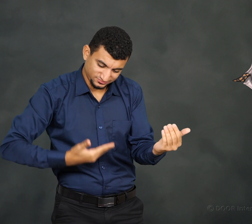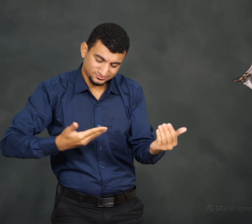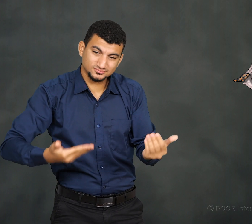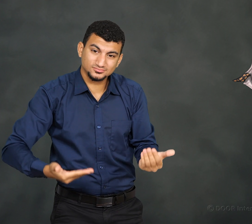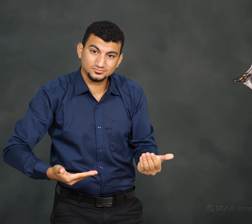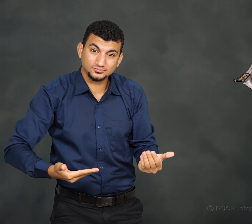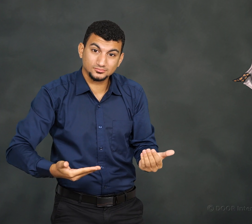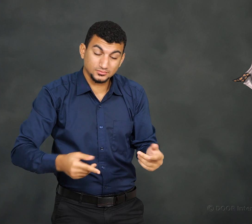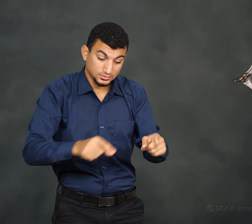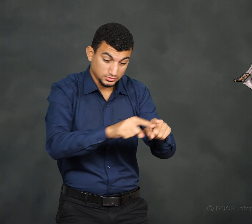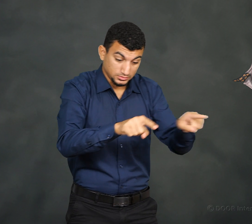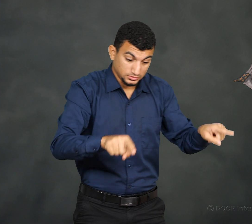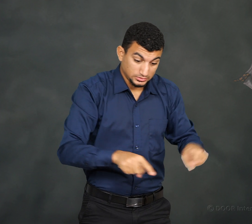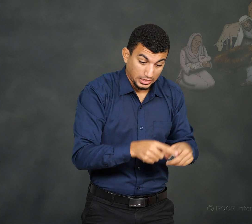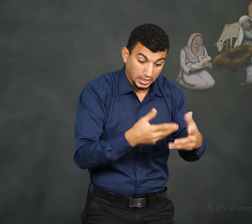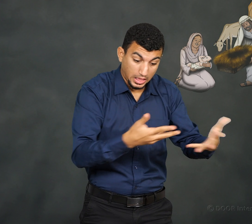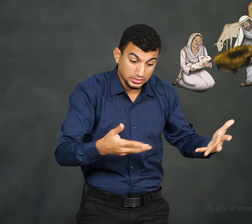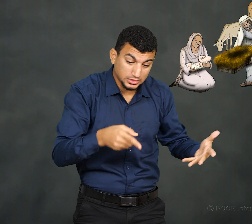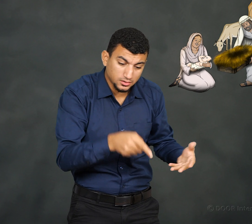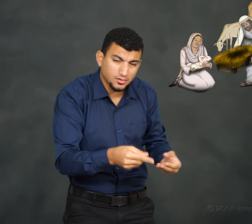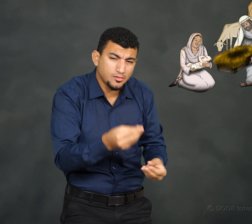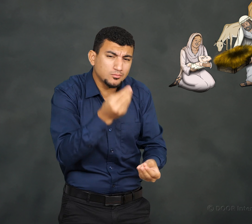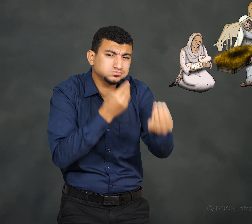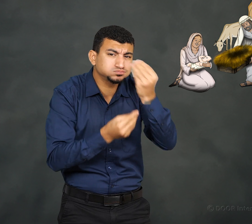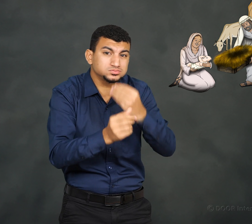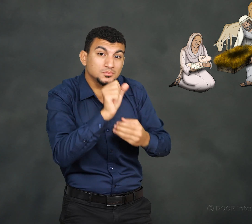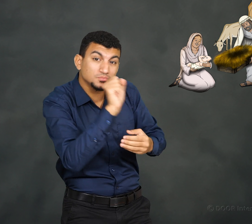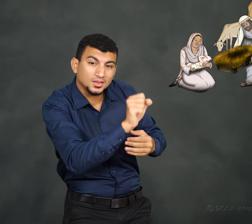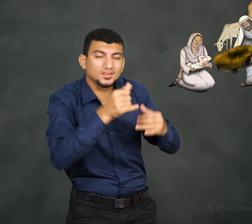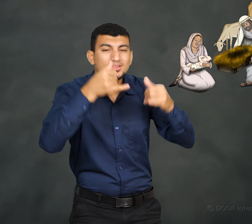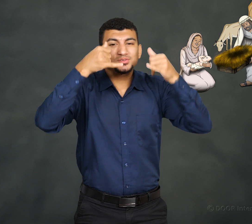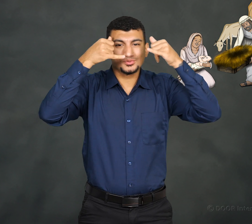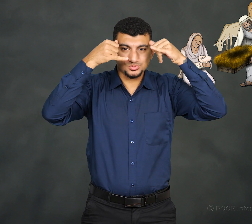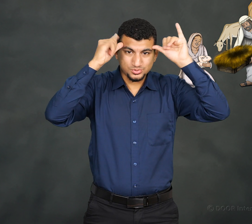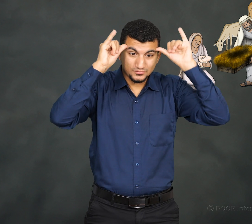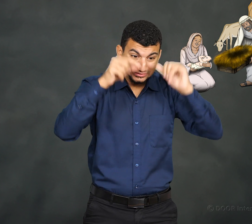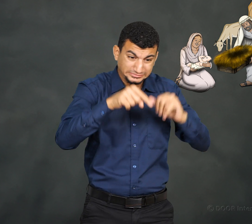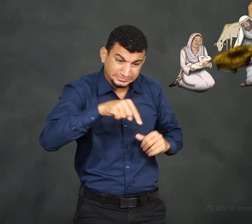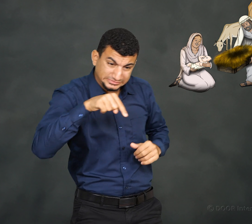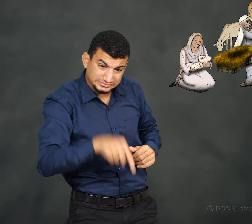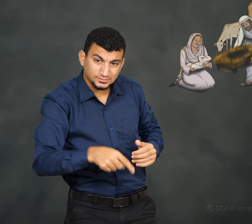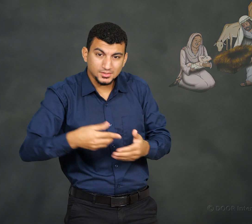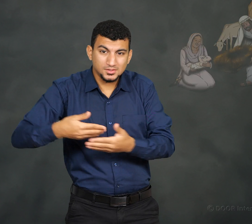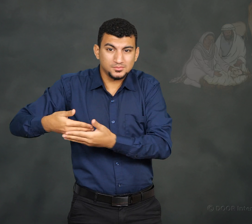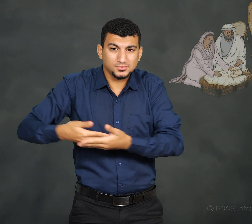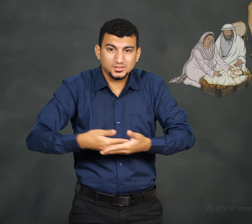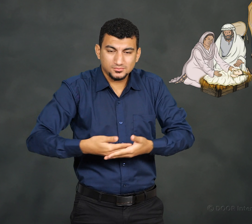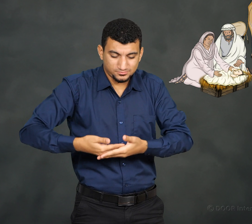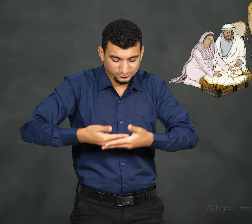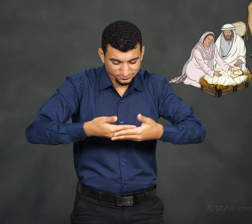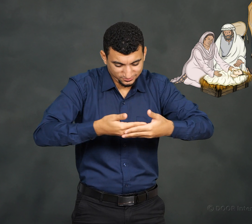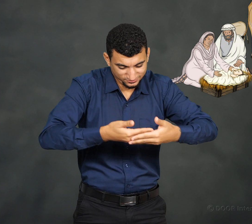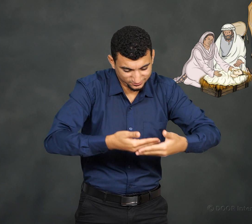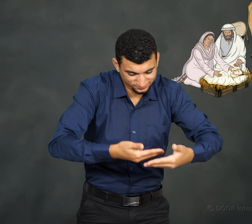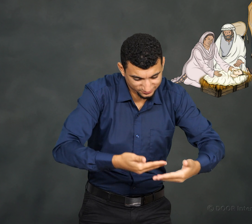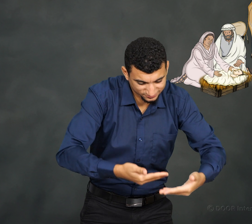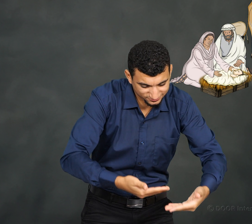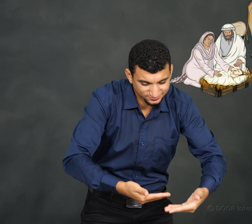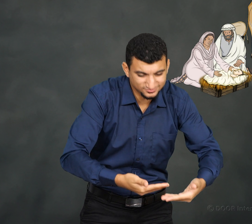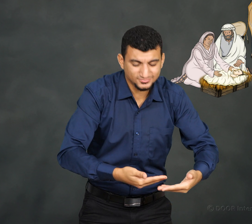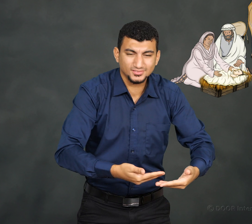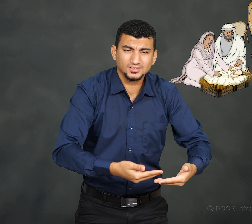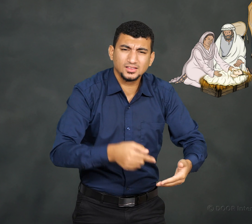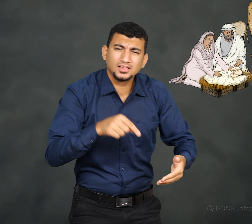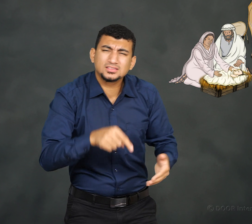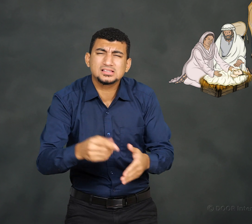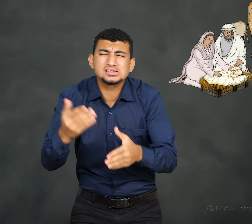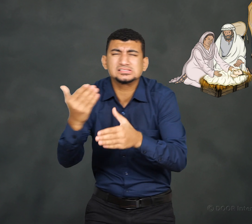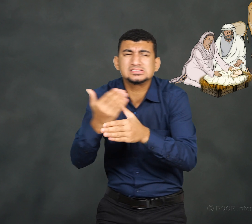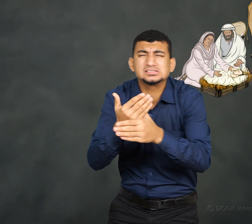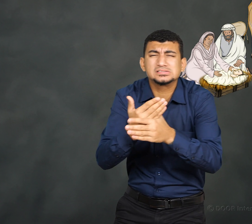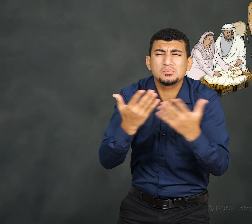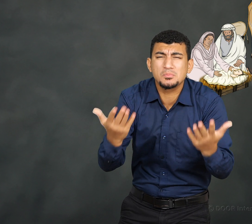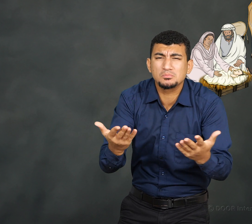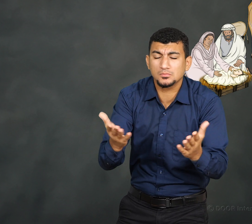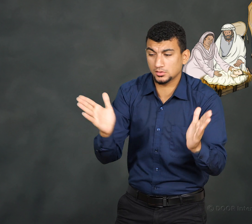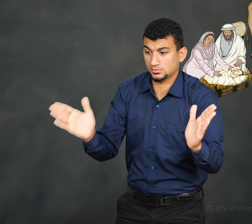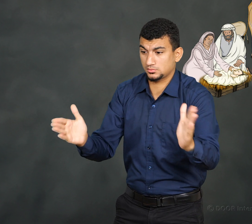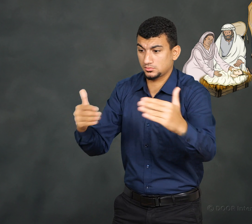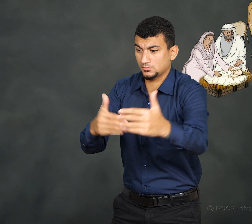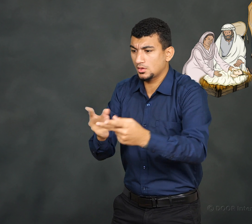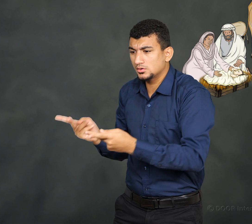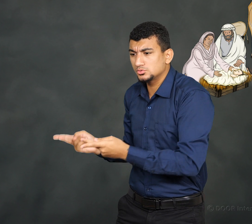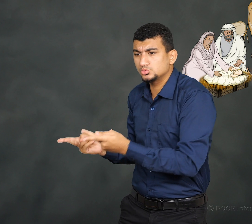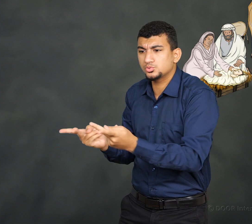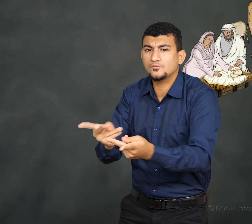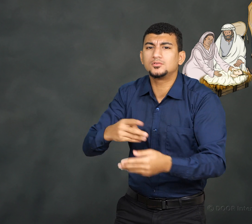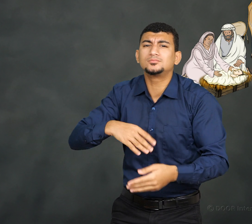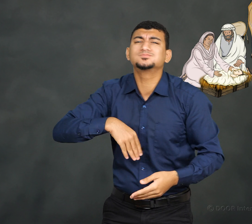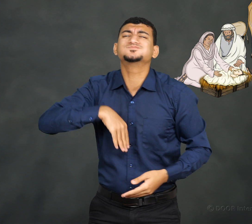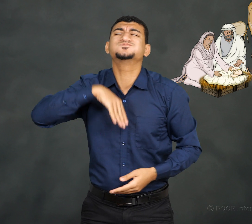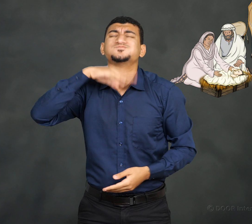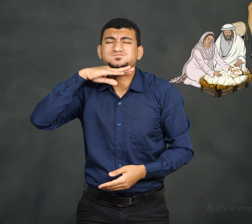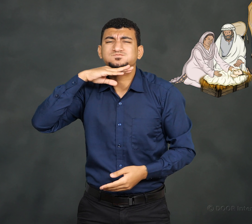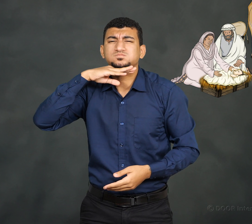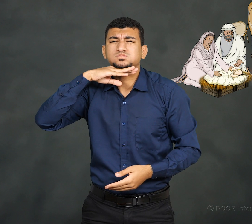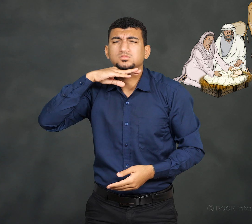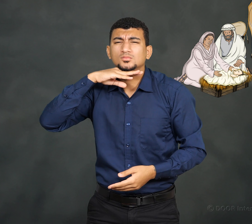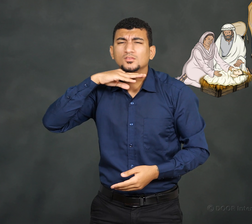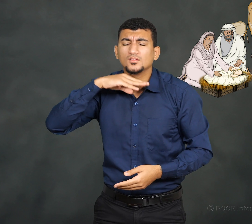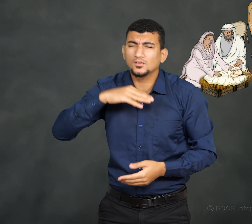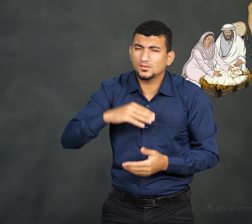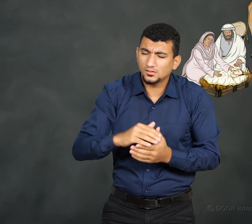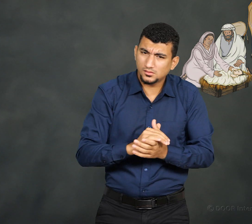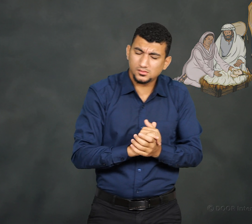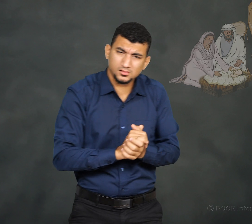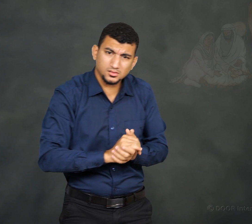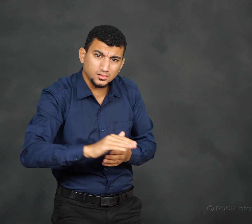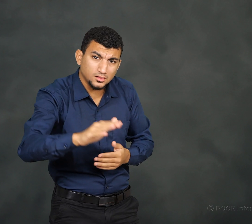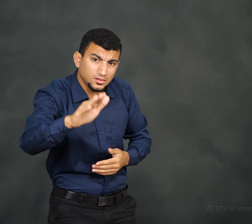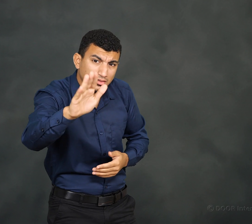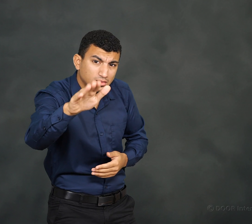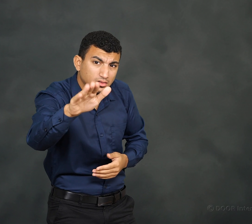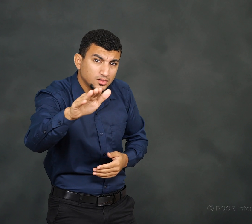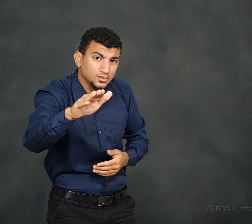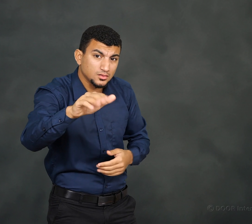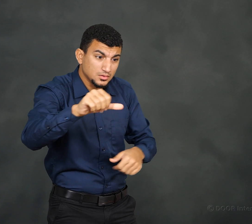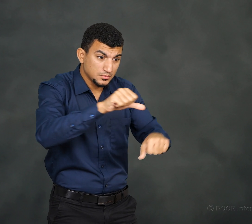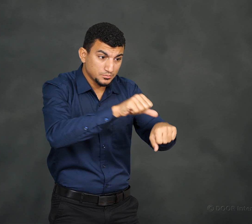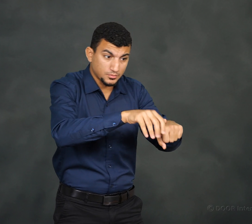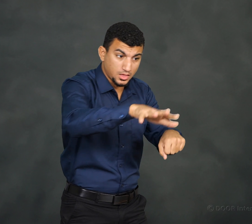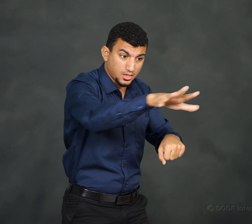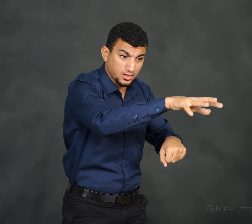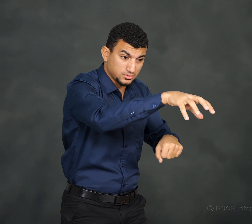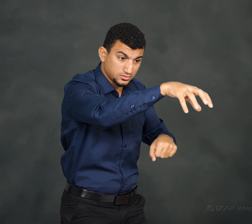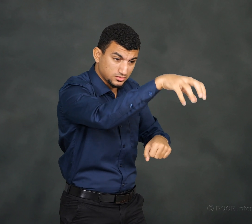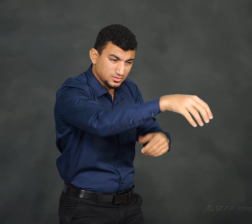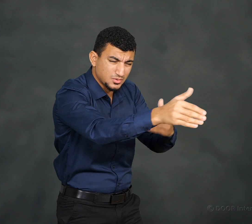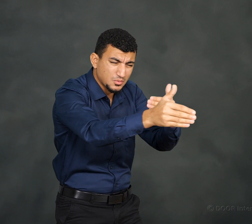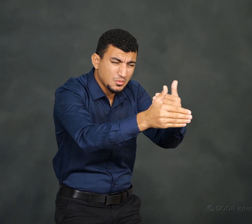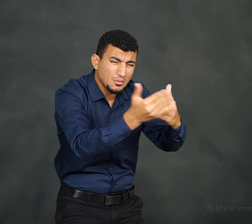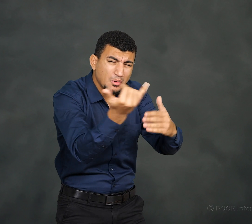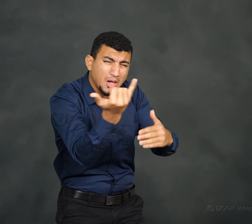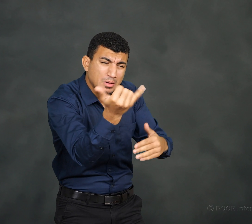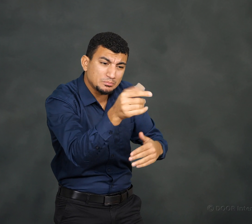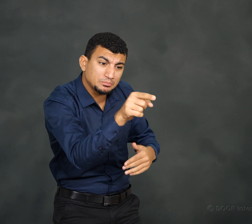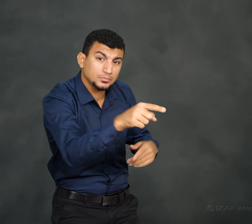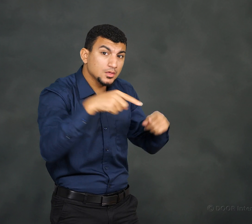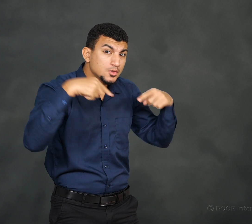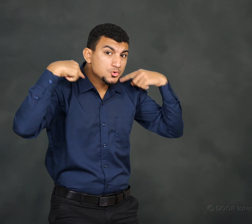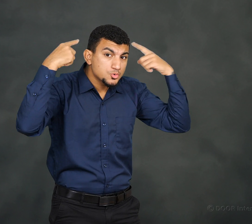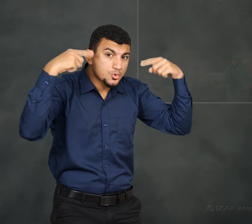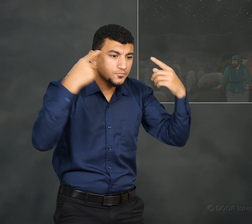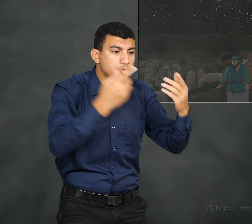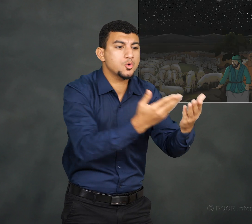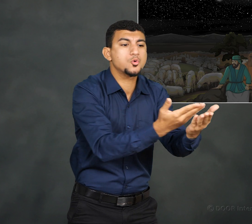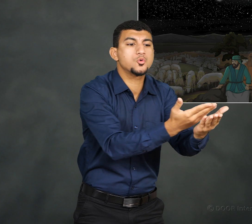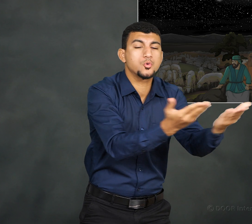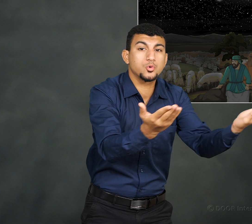She wrapped Him in swaddling cloths and laid Him in a manger, because there was no room for them in the inn.